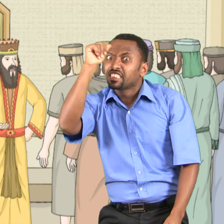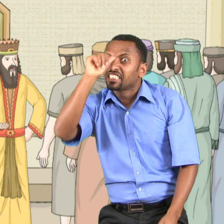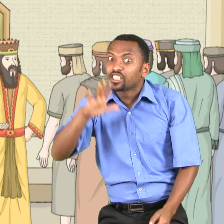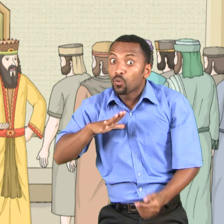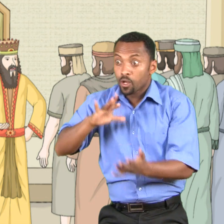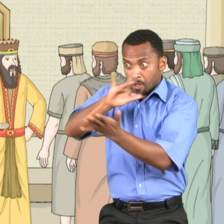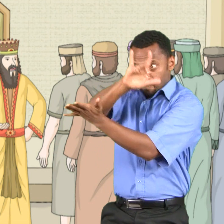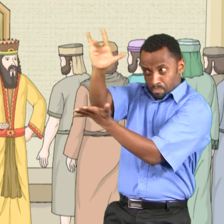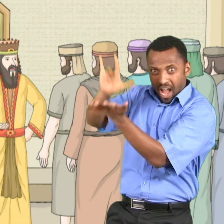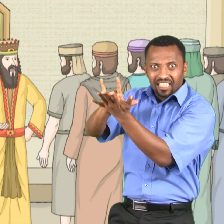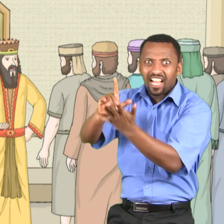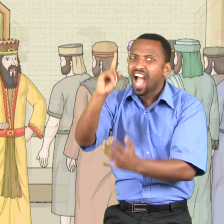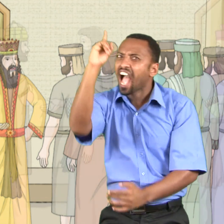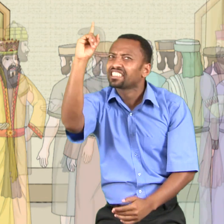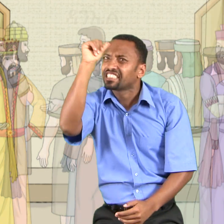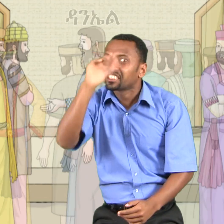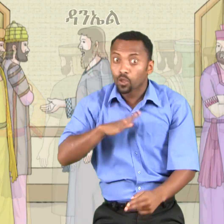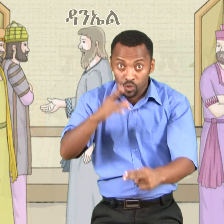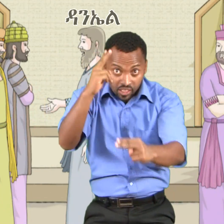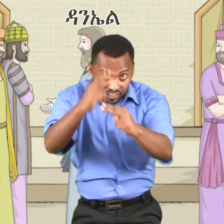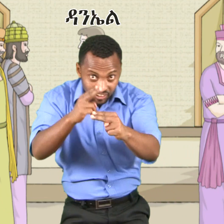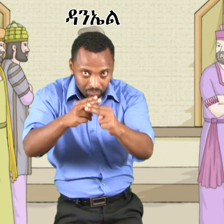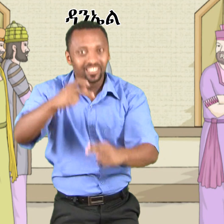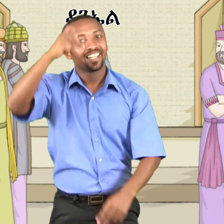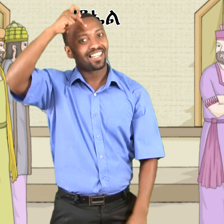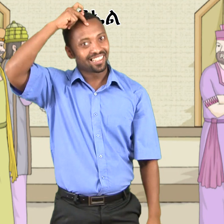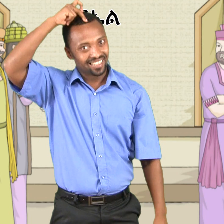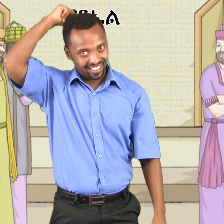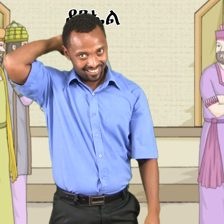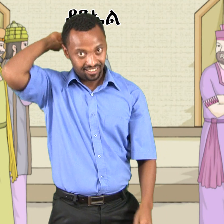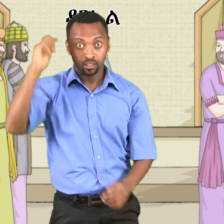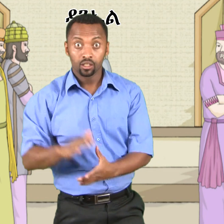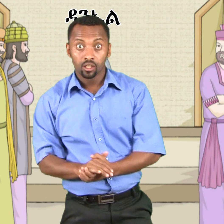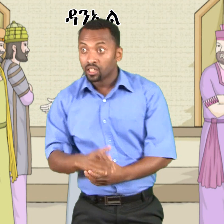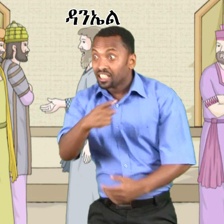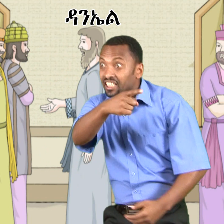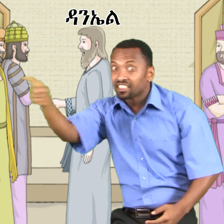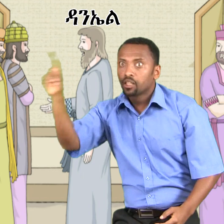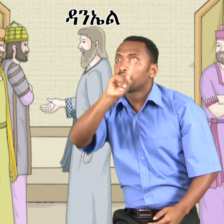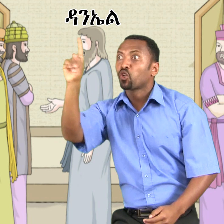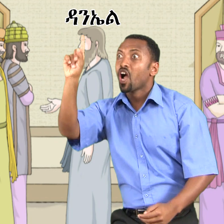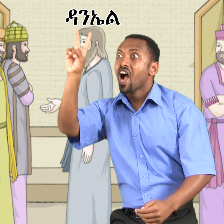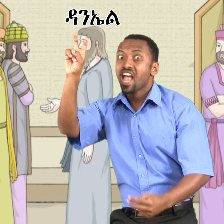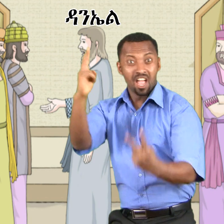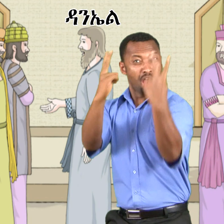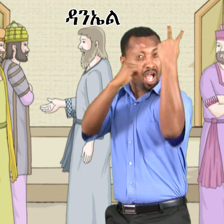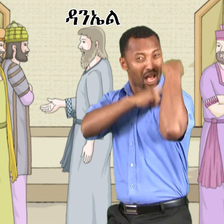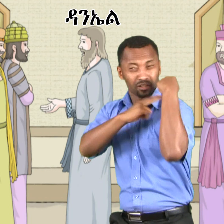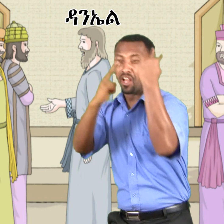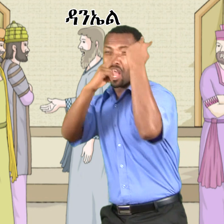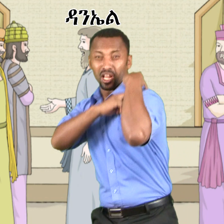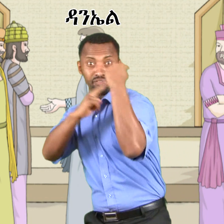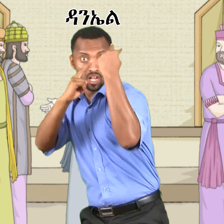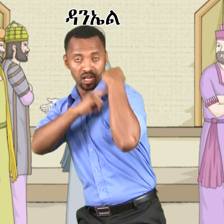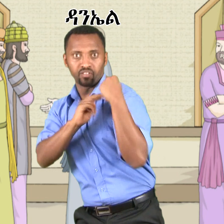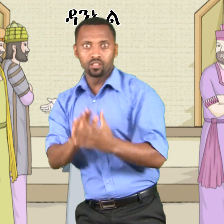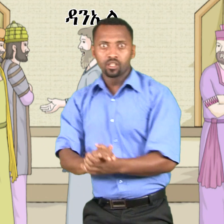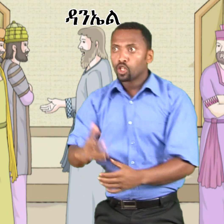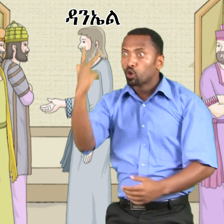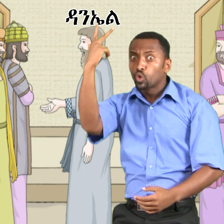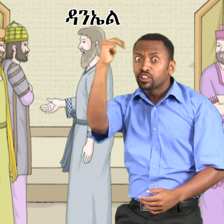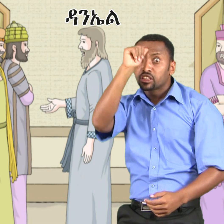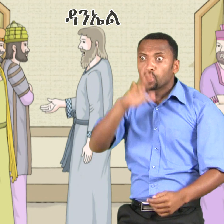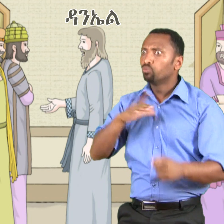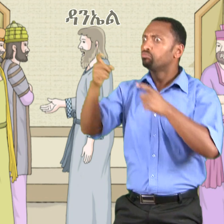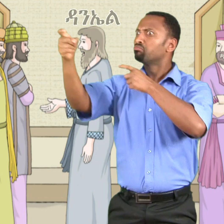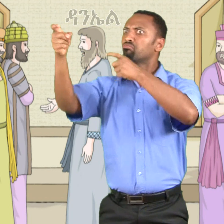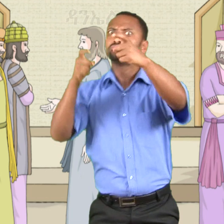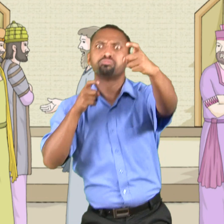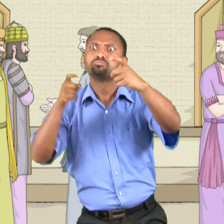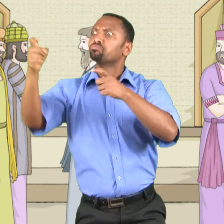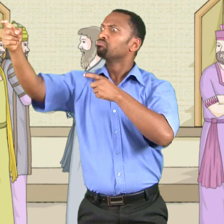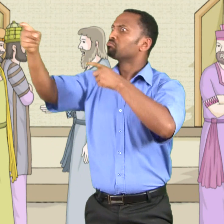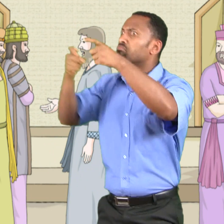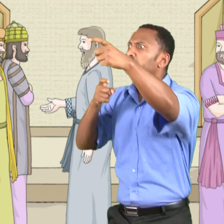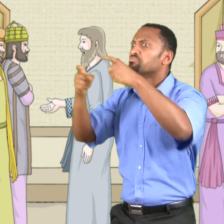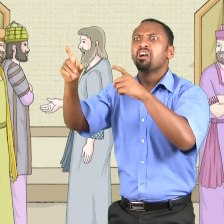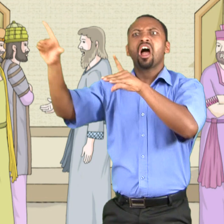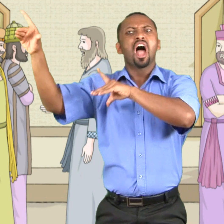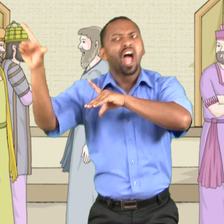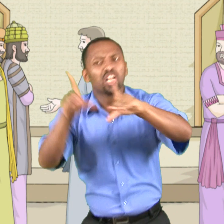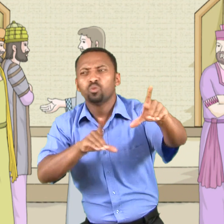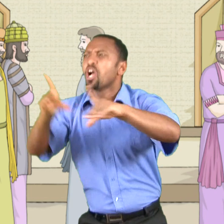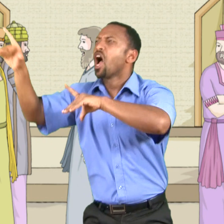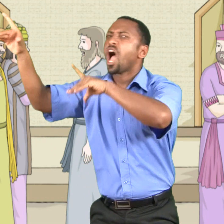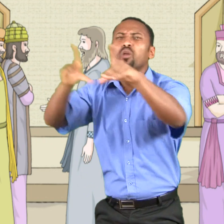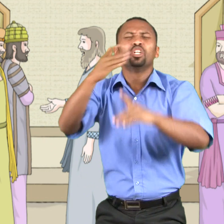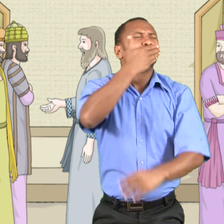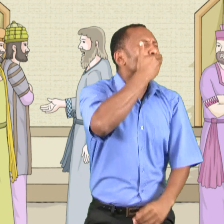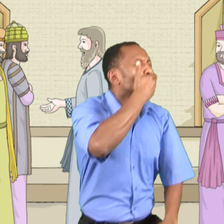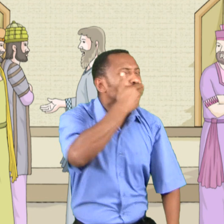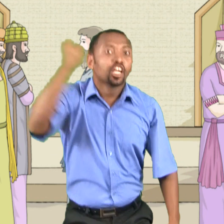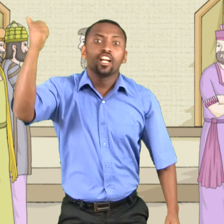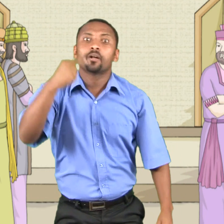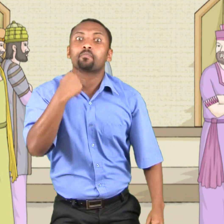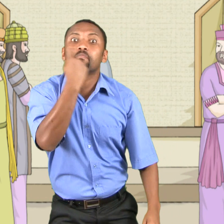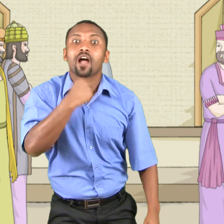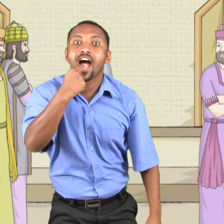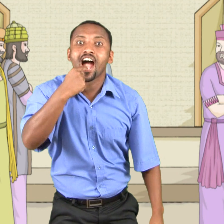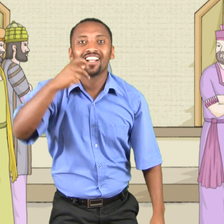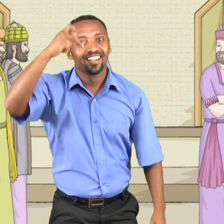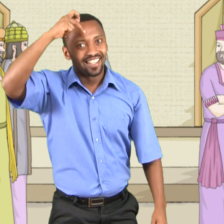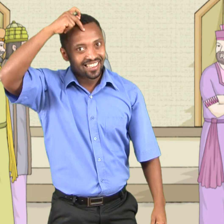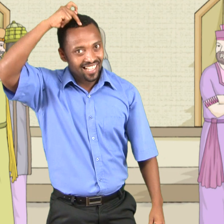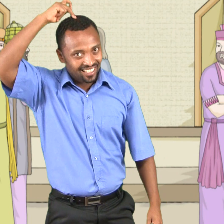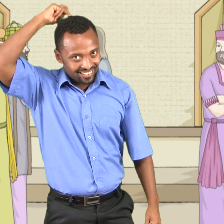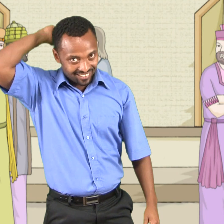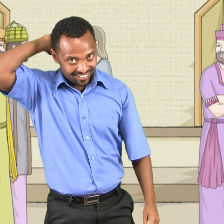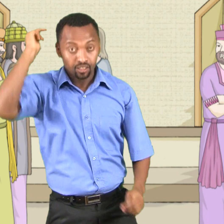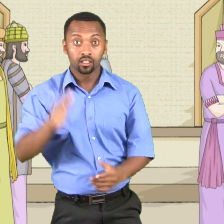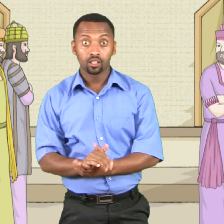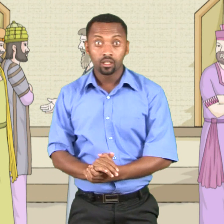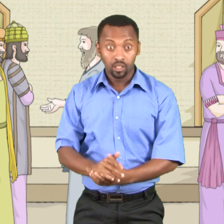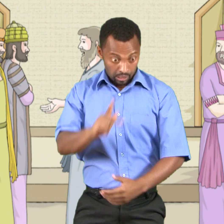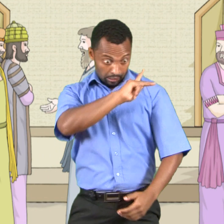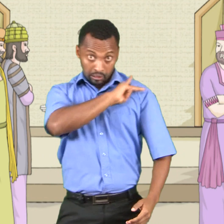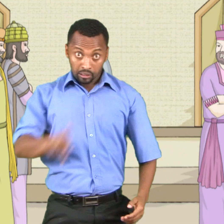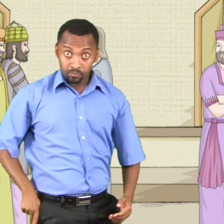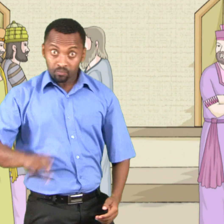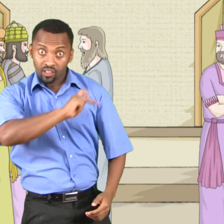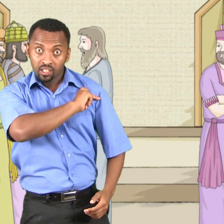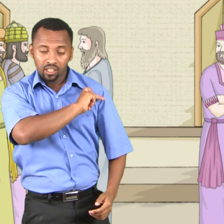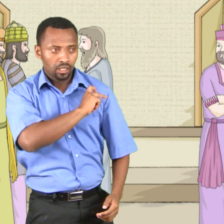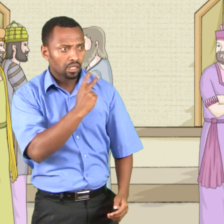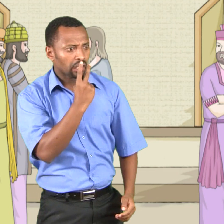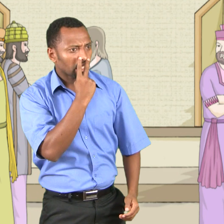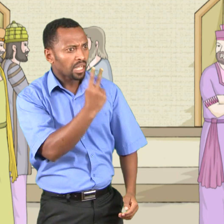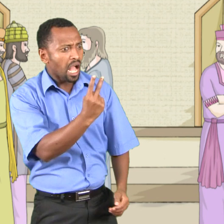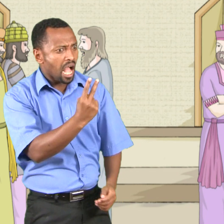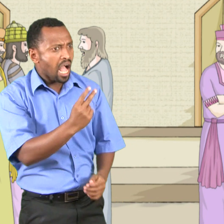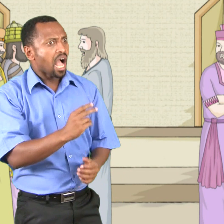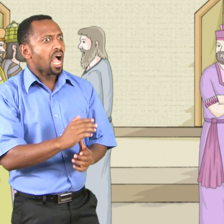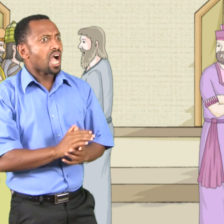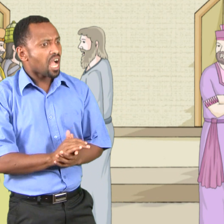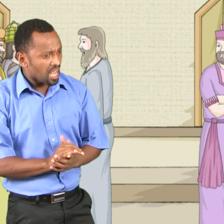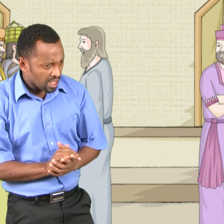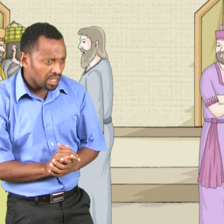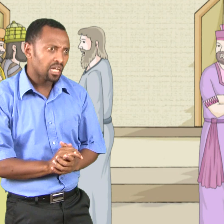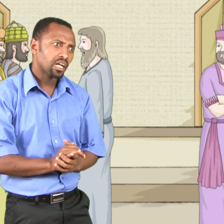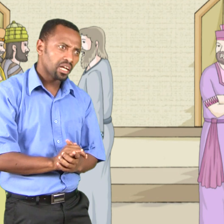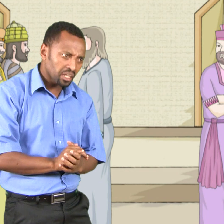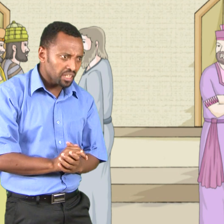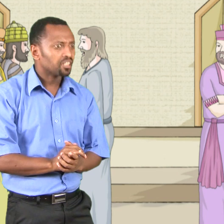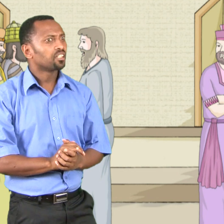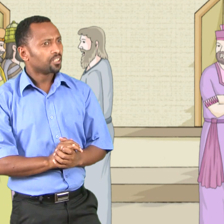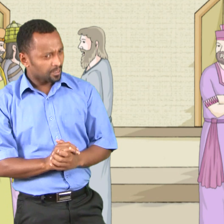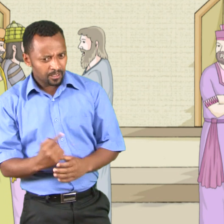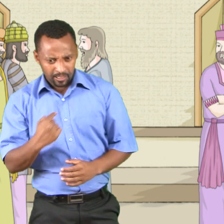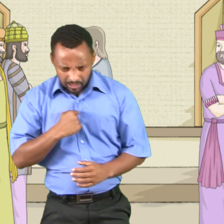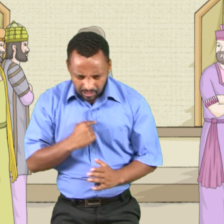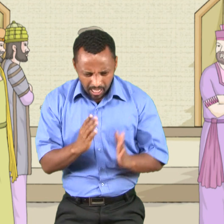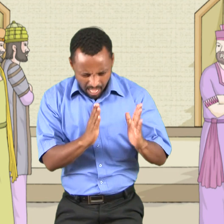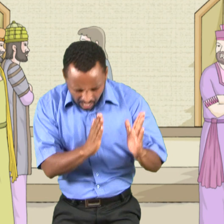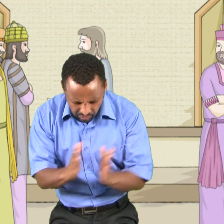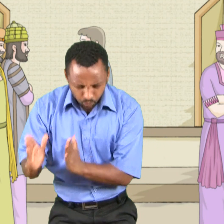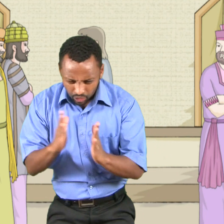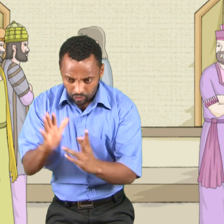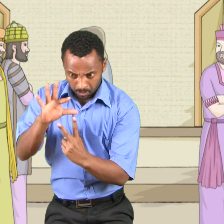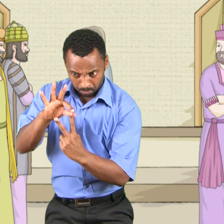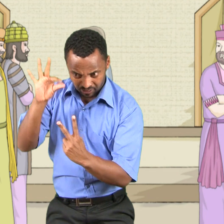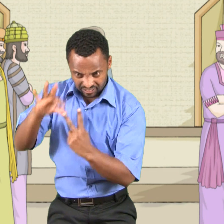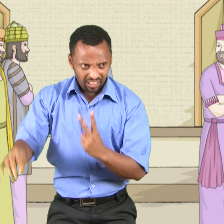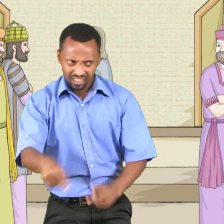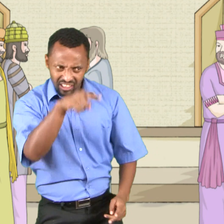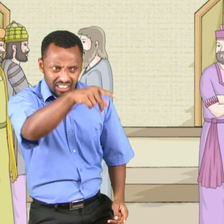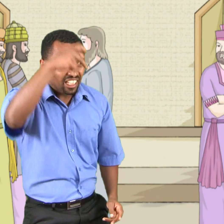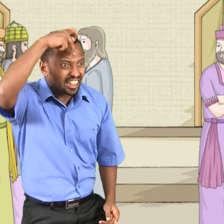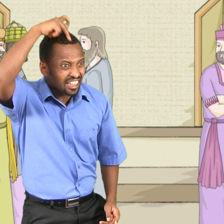Soon, by his extraordinary spirit, Daniel distinguished himself among the administrators and satraps.